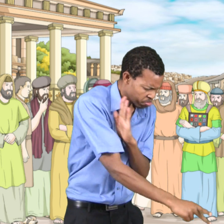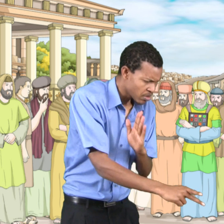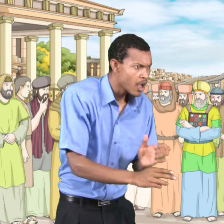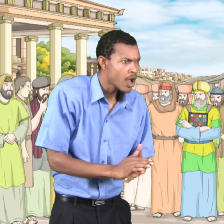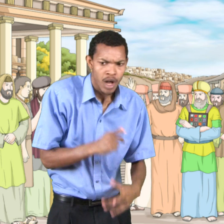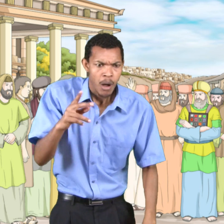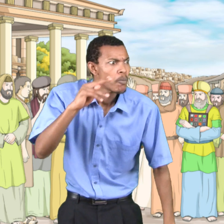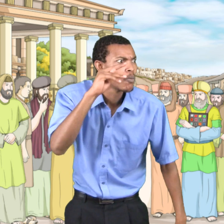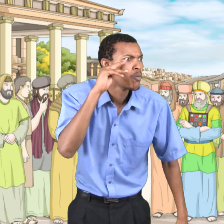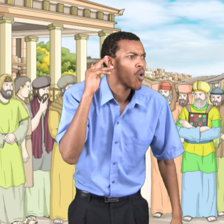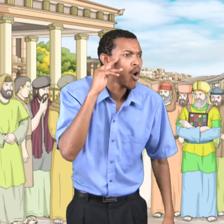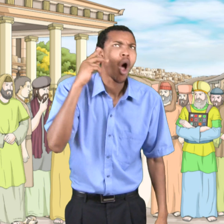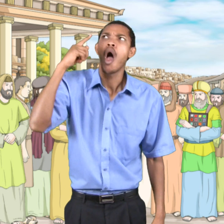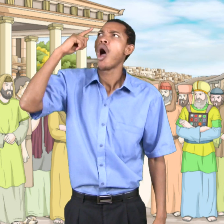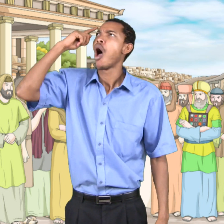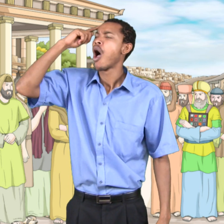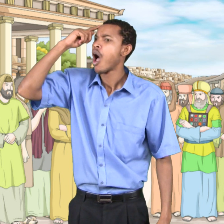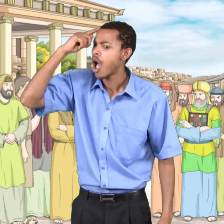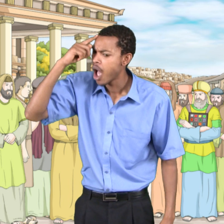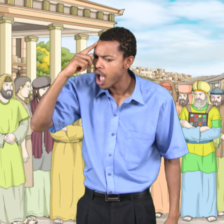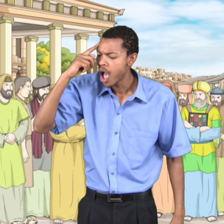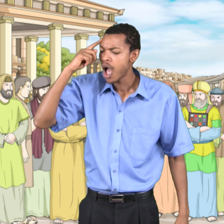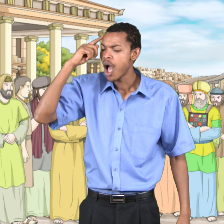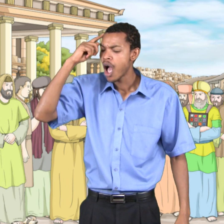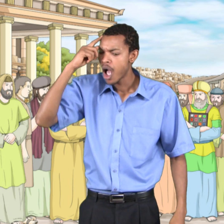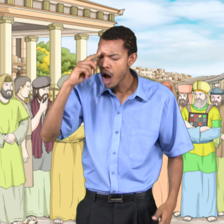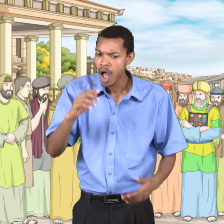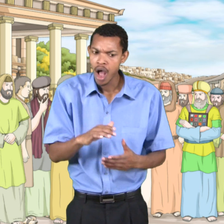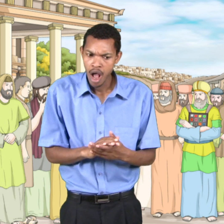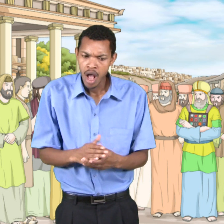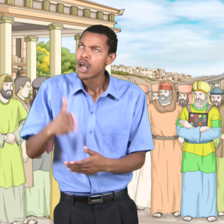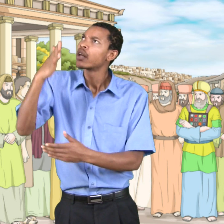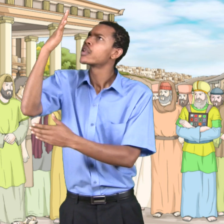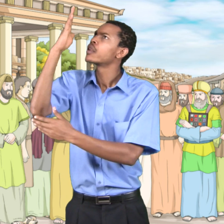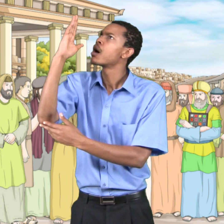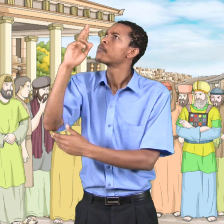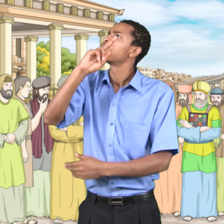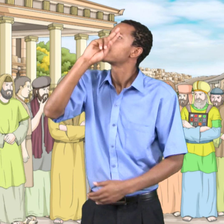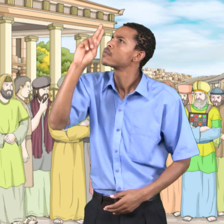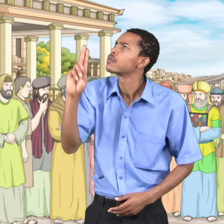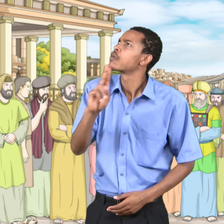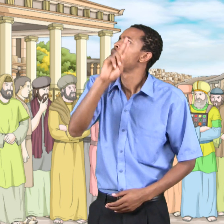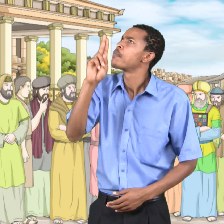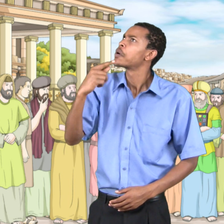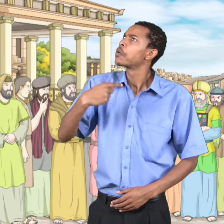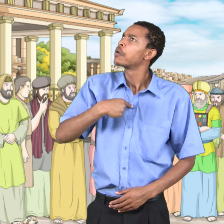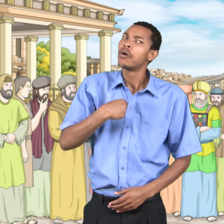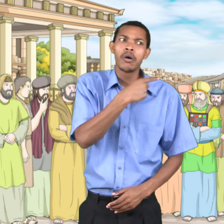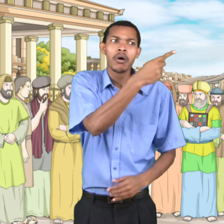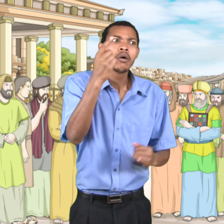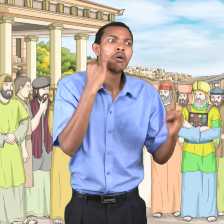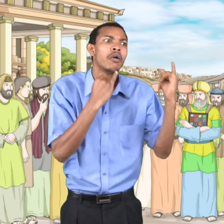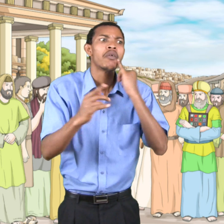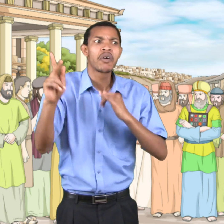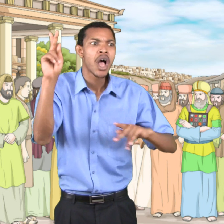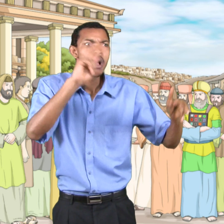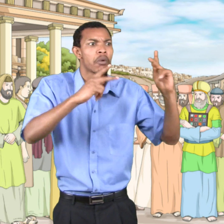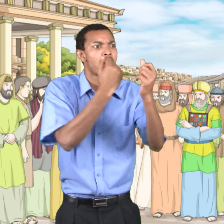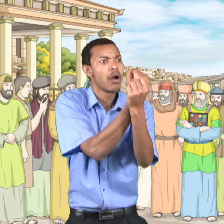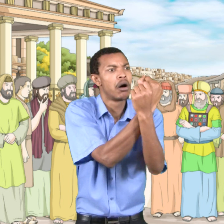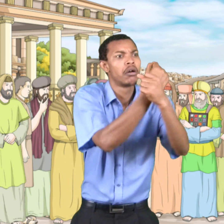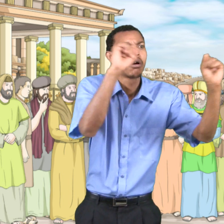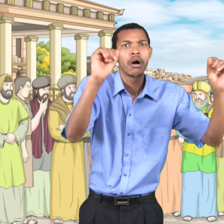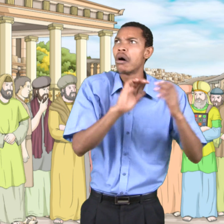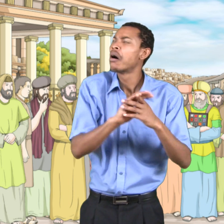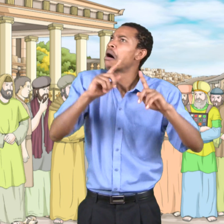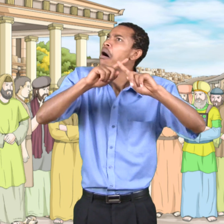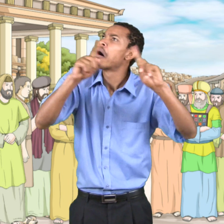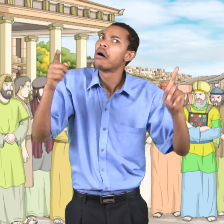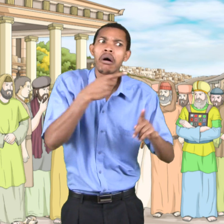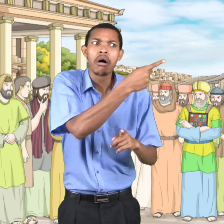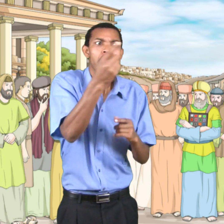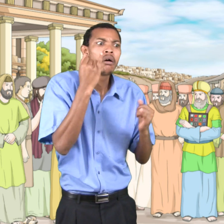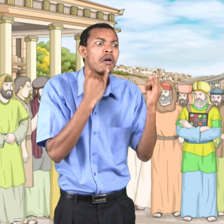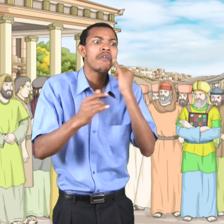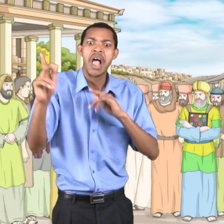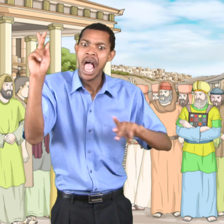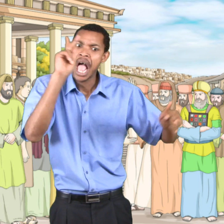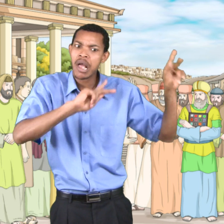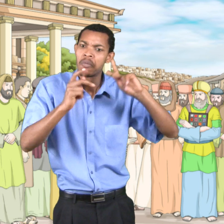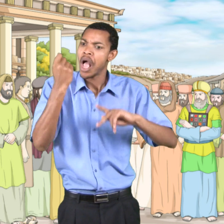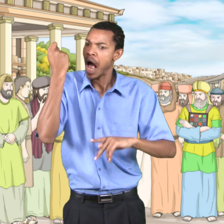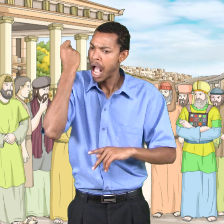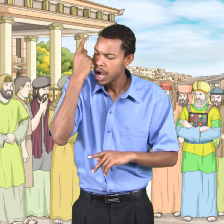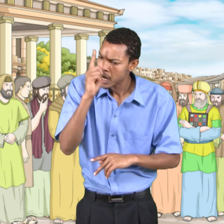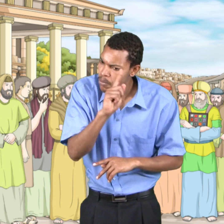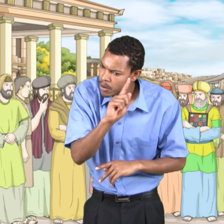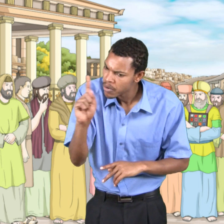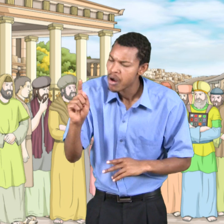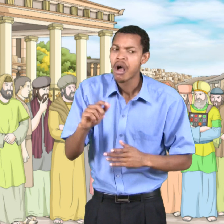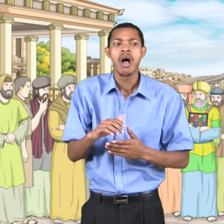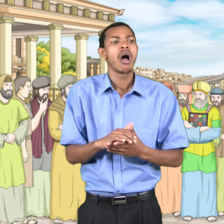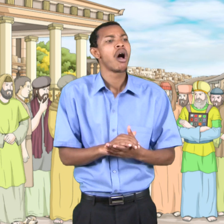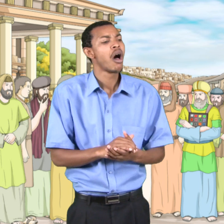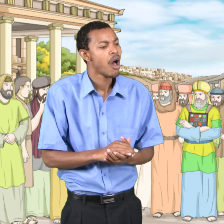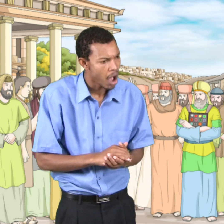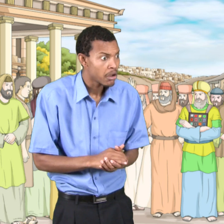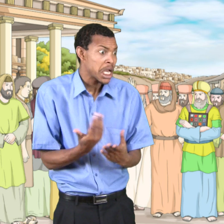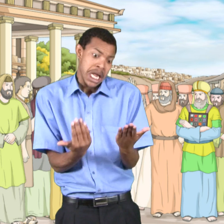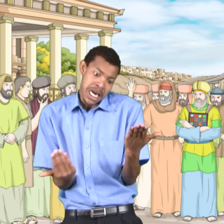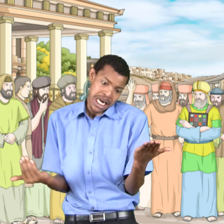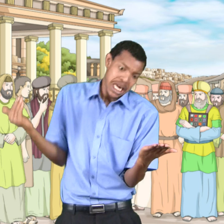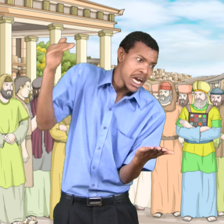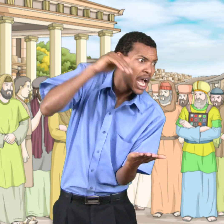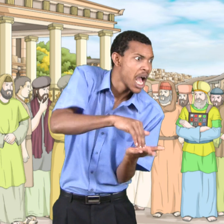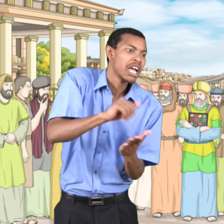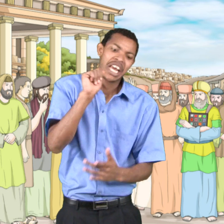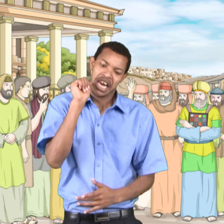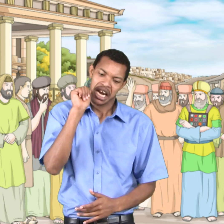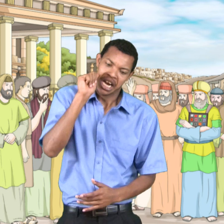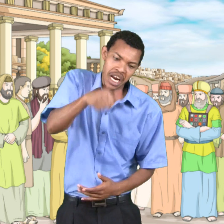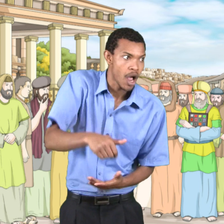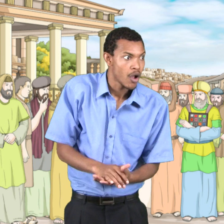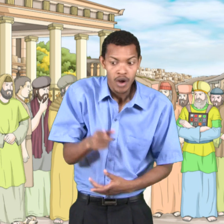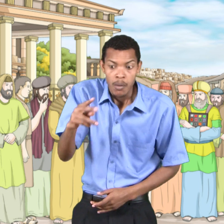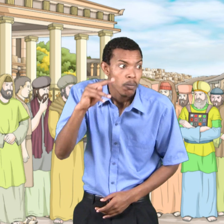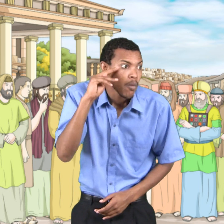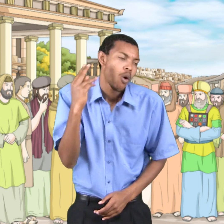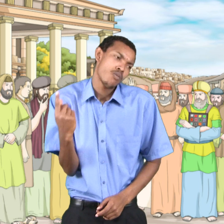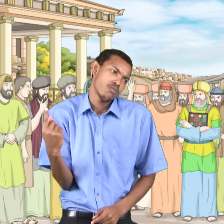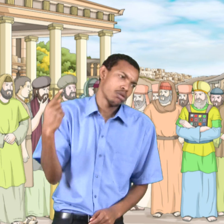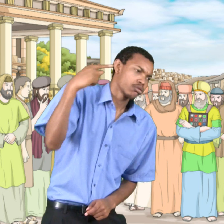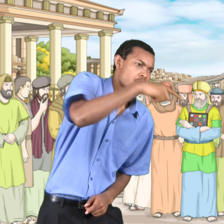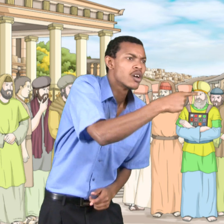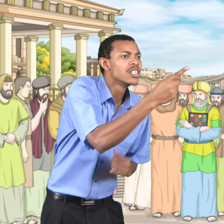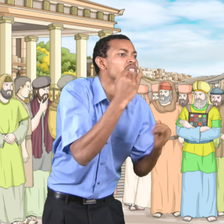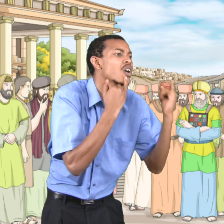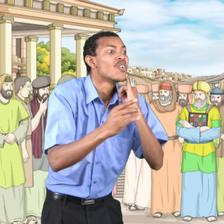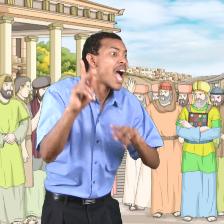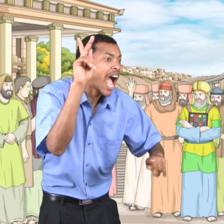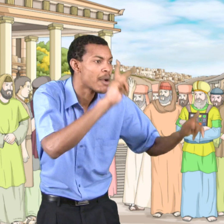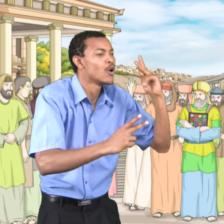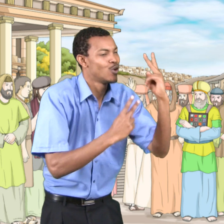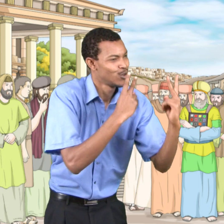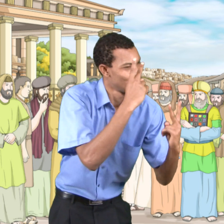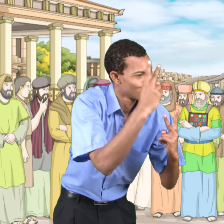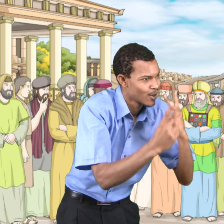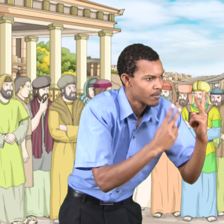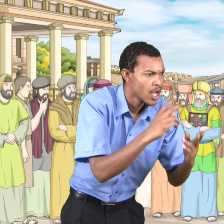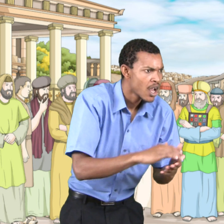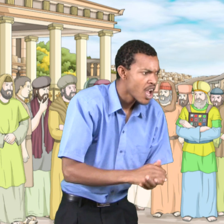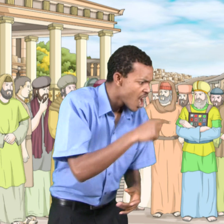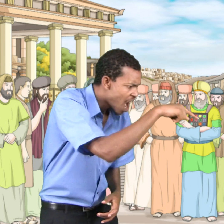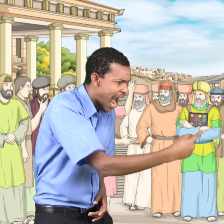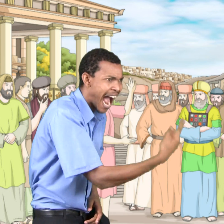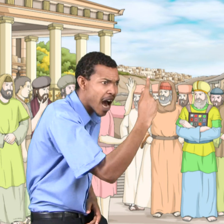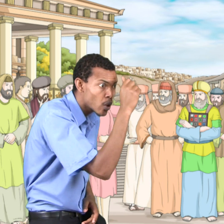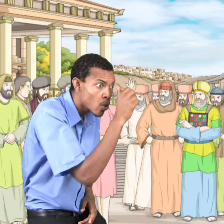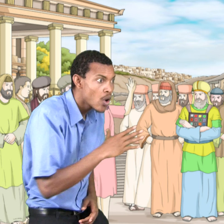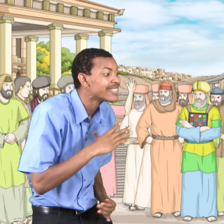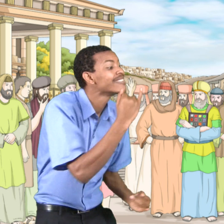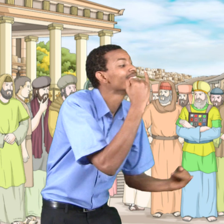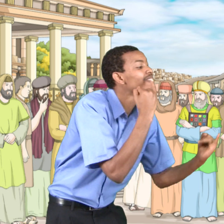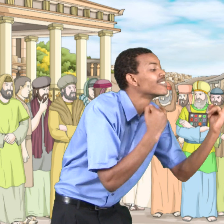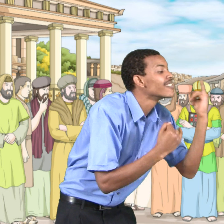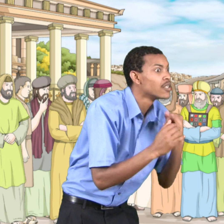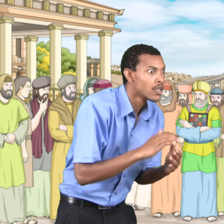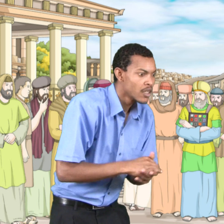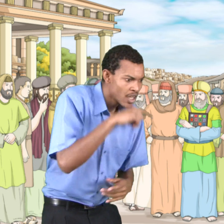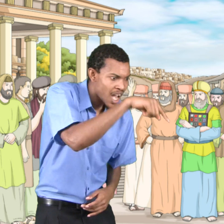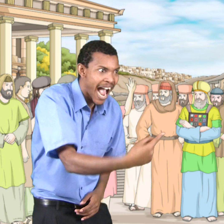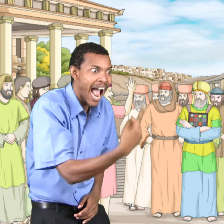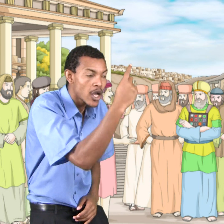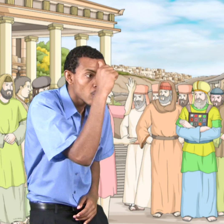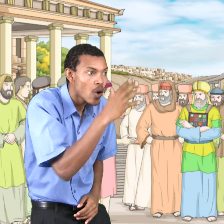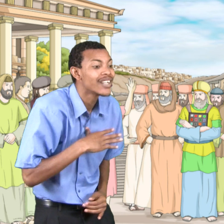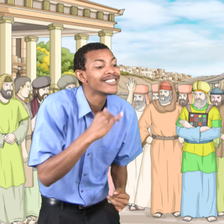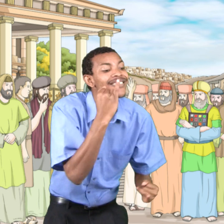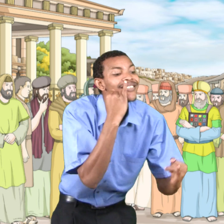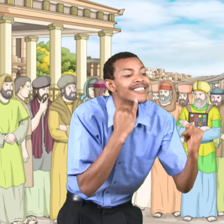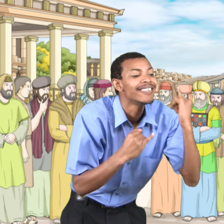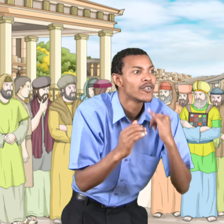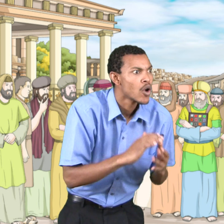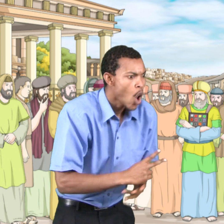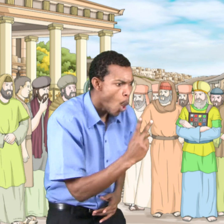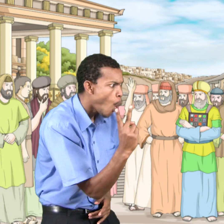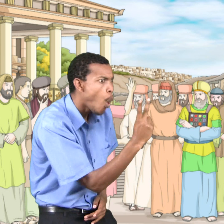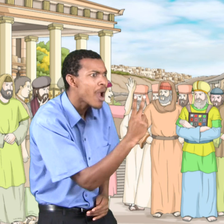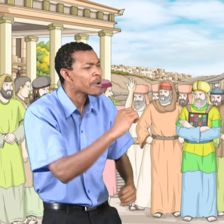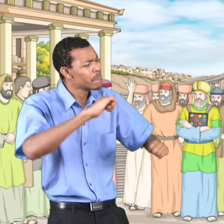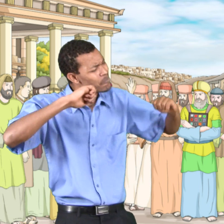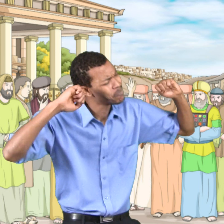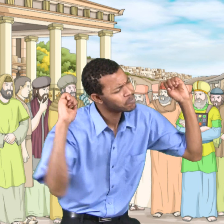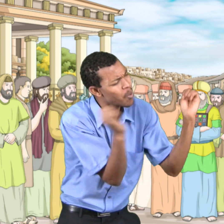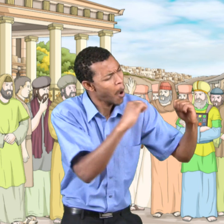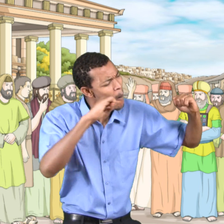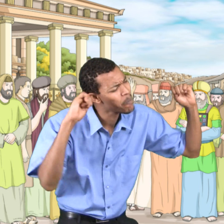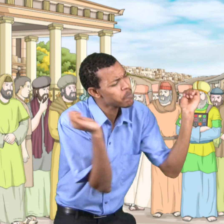He assumed his brothers would understand that God was using him to deliver them, but they did not.